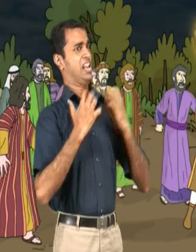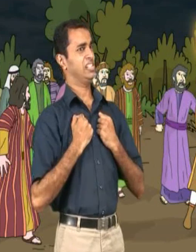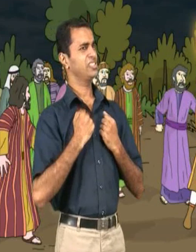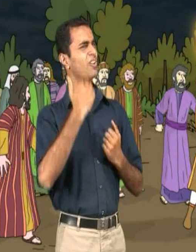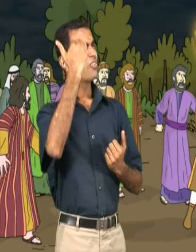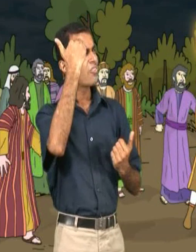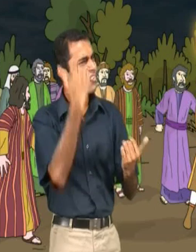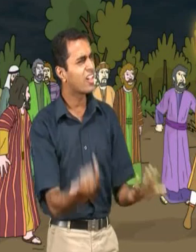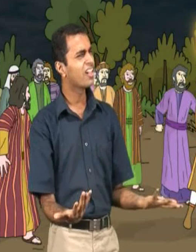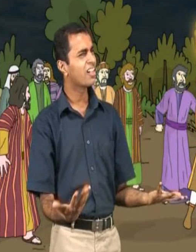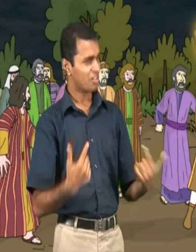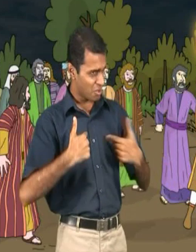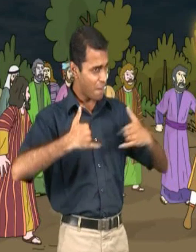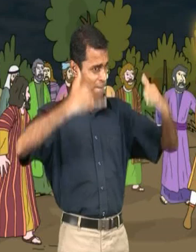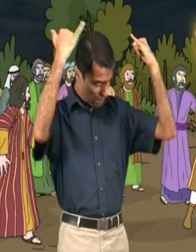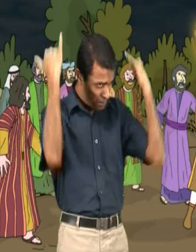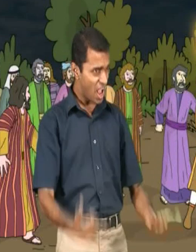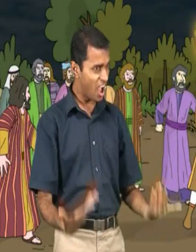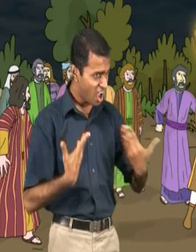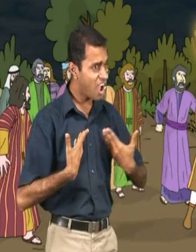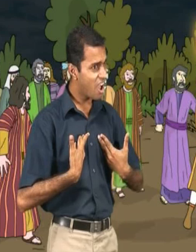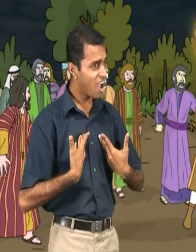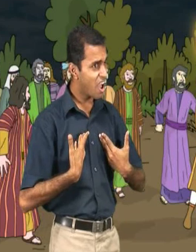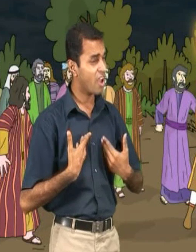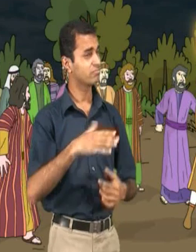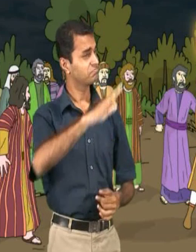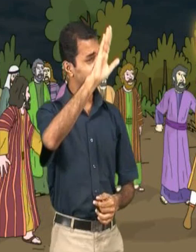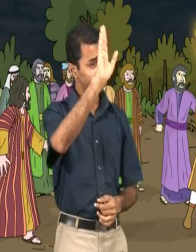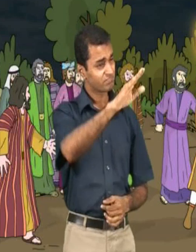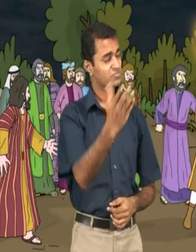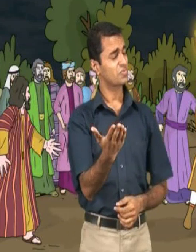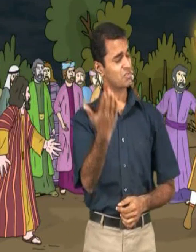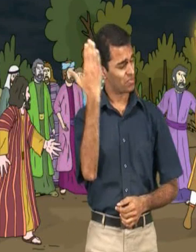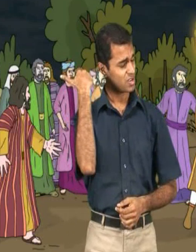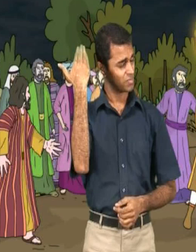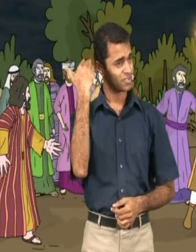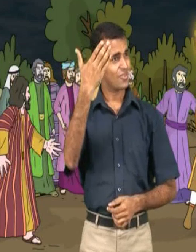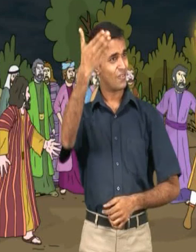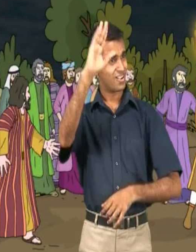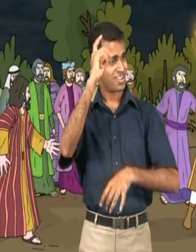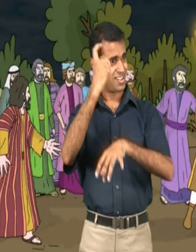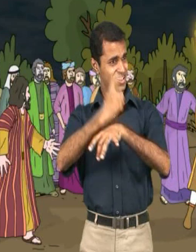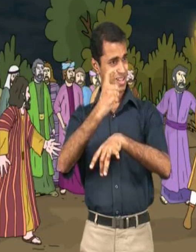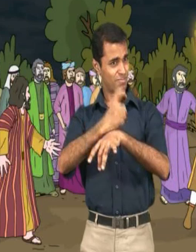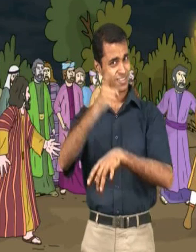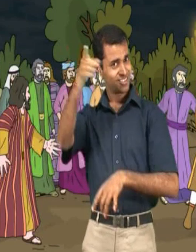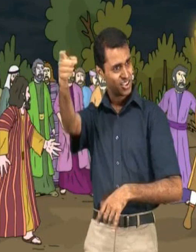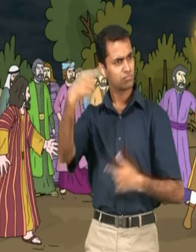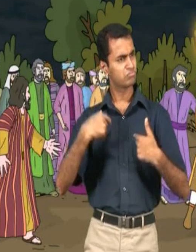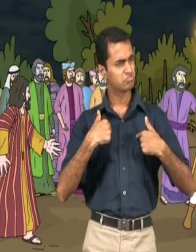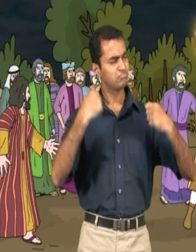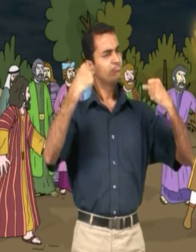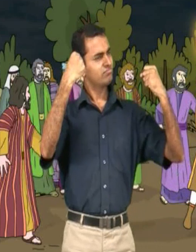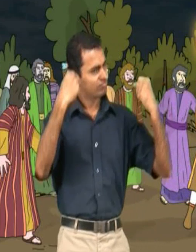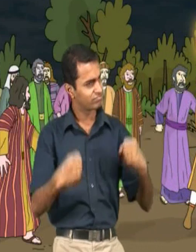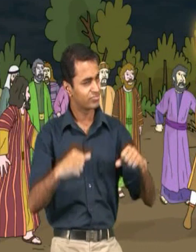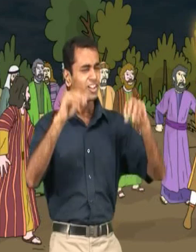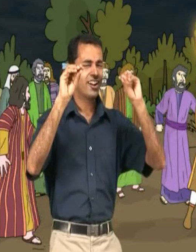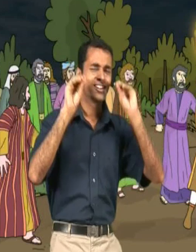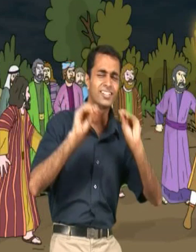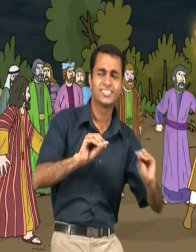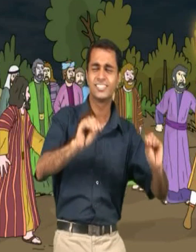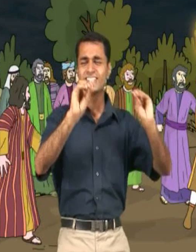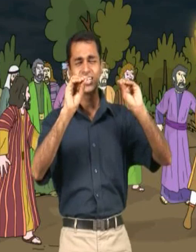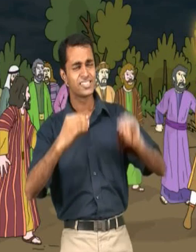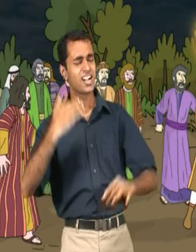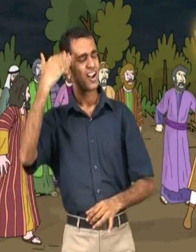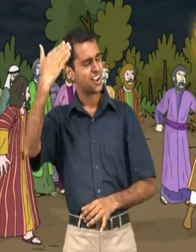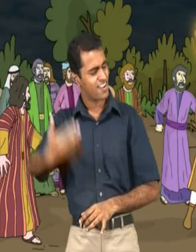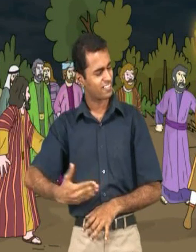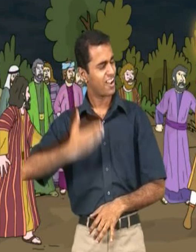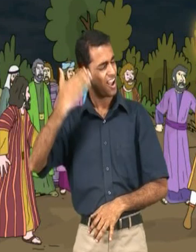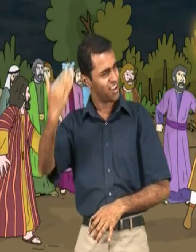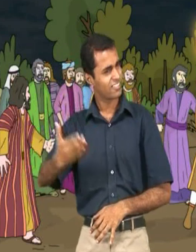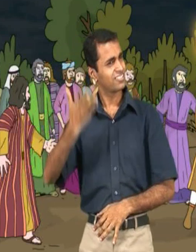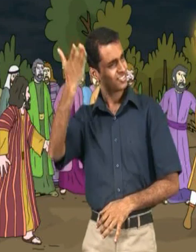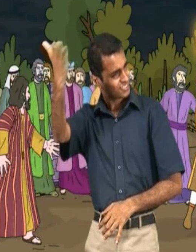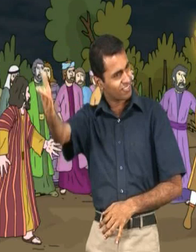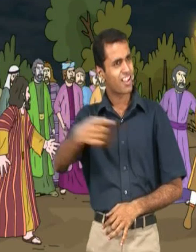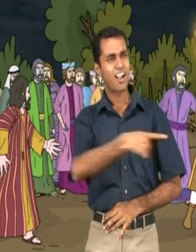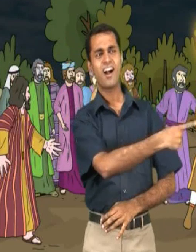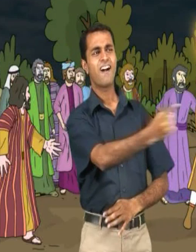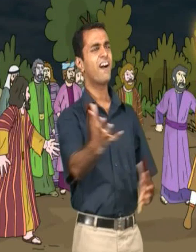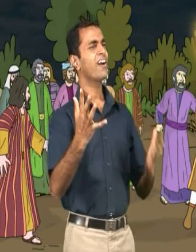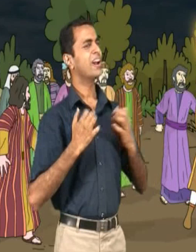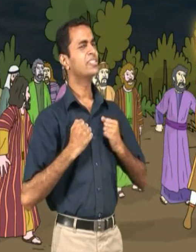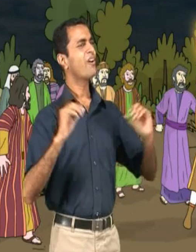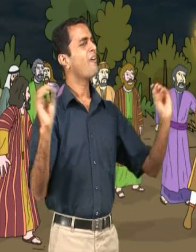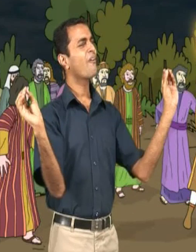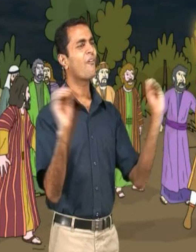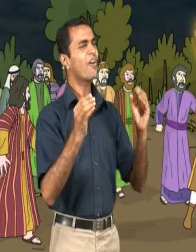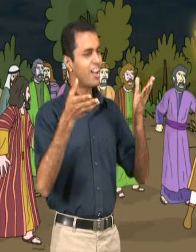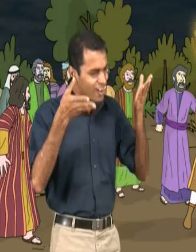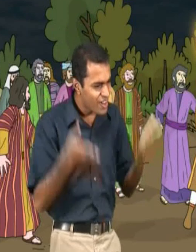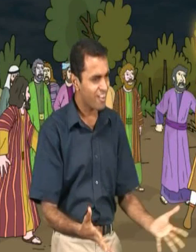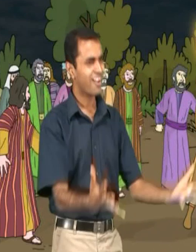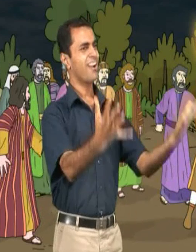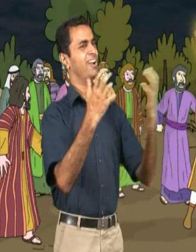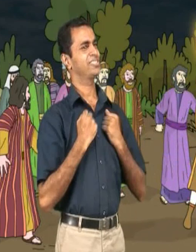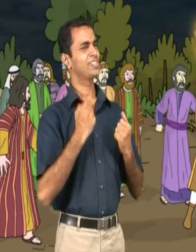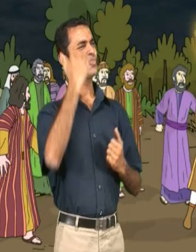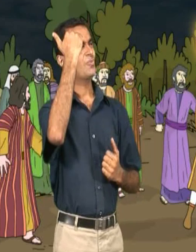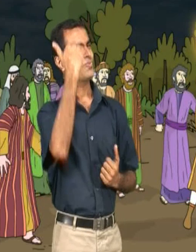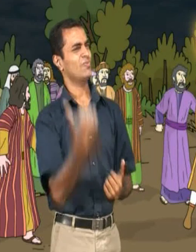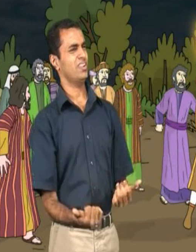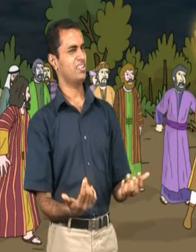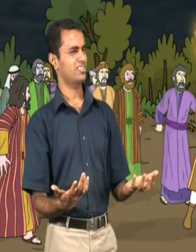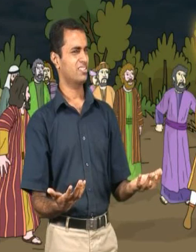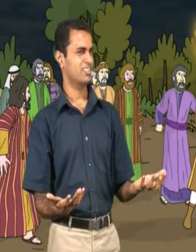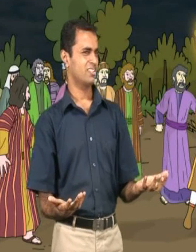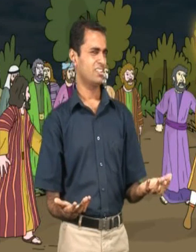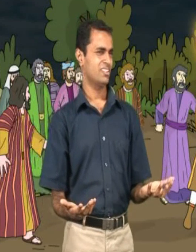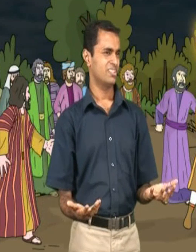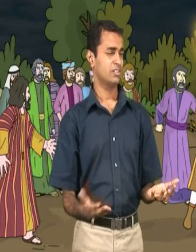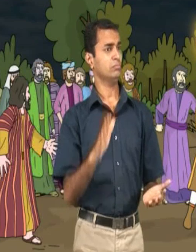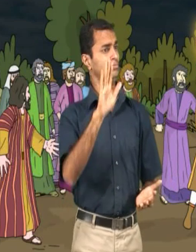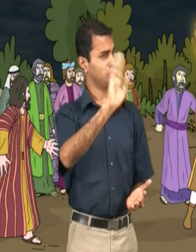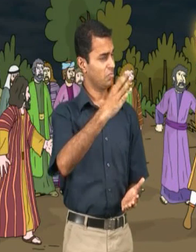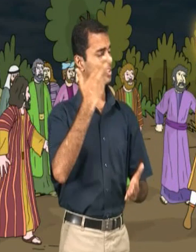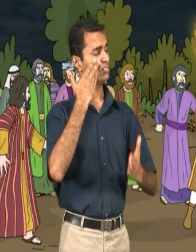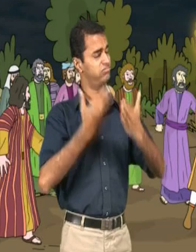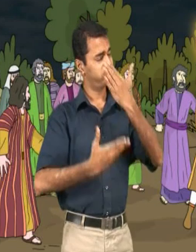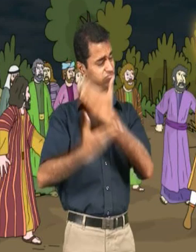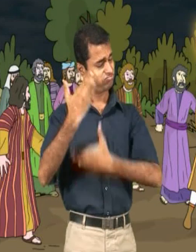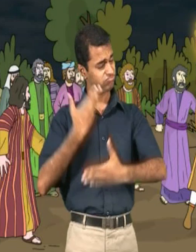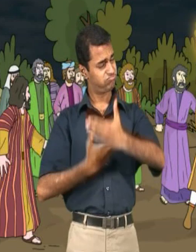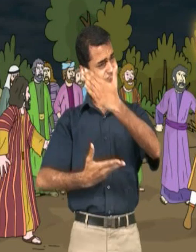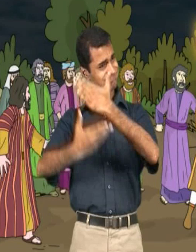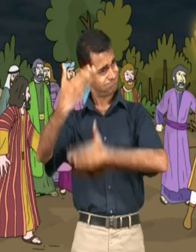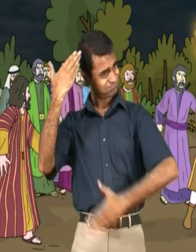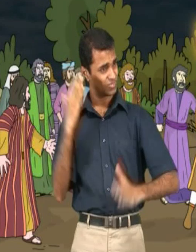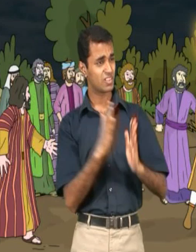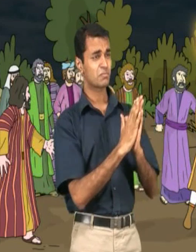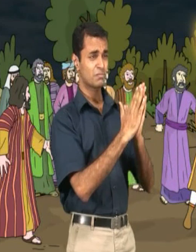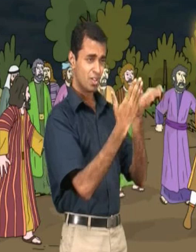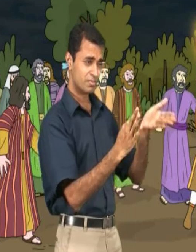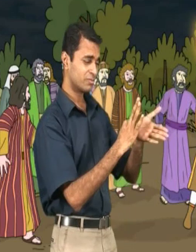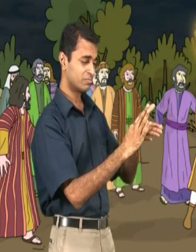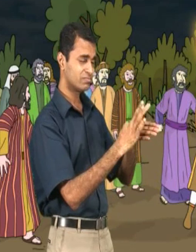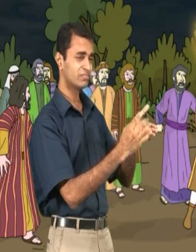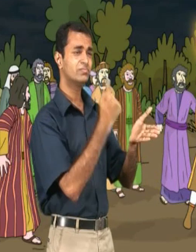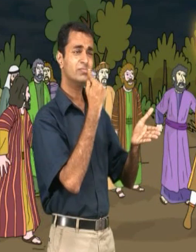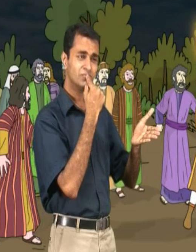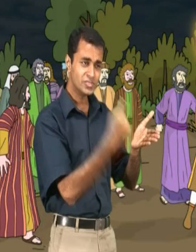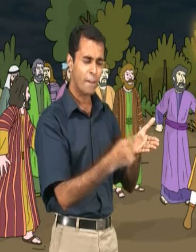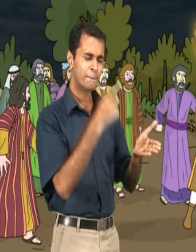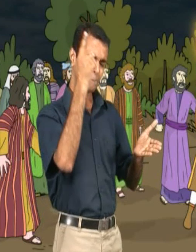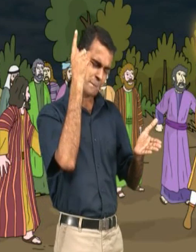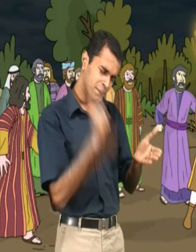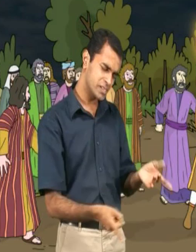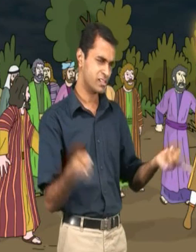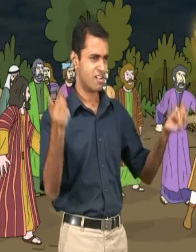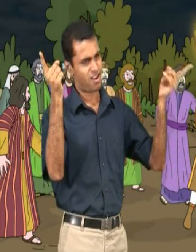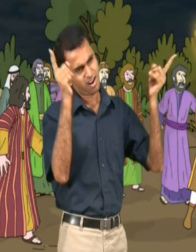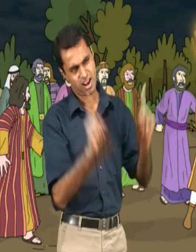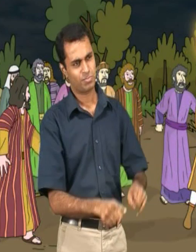At that time Jesus said to the crowd, “Have you come out with swords and clubs to arrest Me as you would an outlaw?